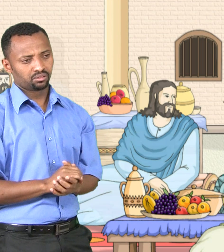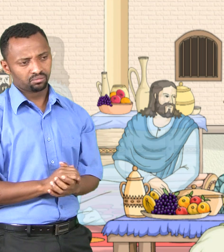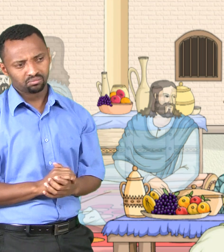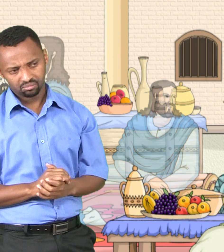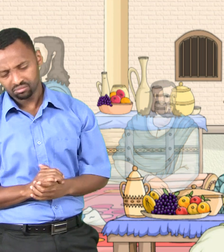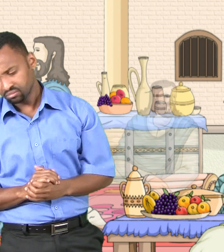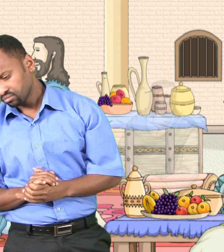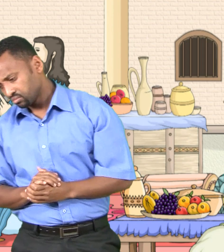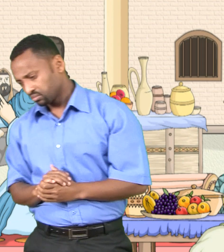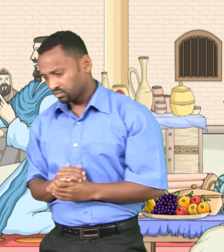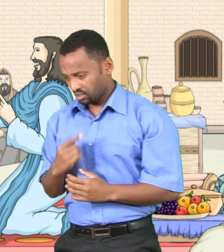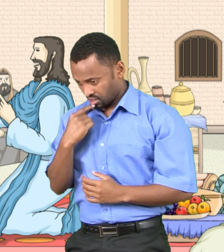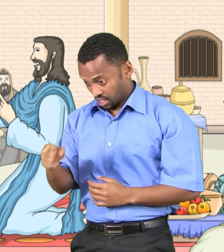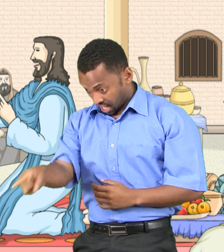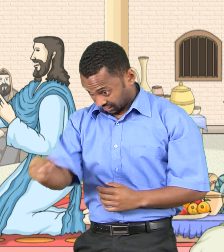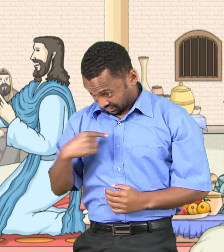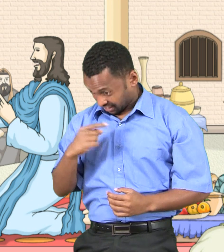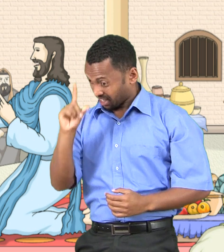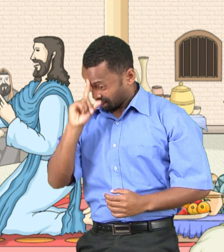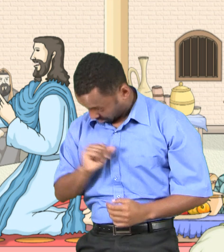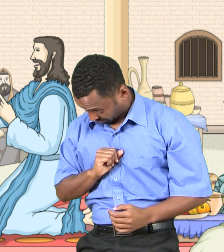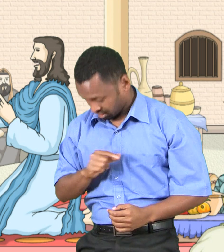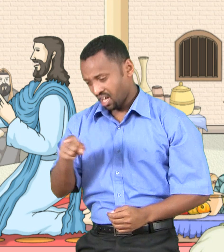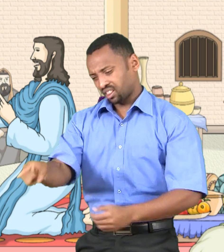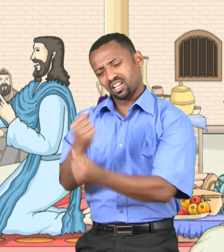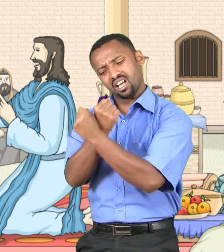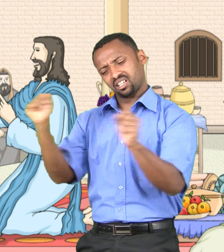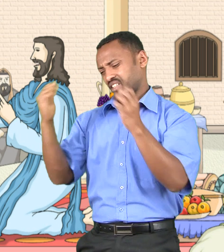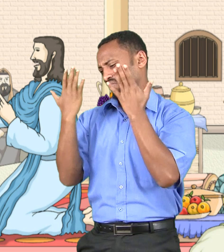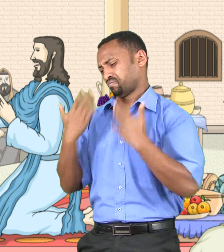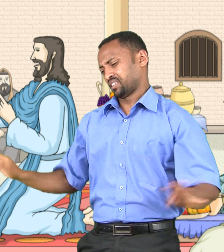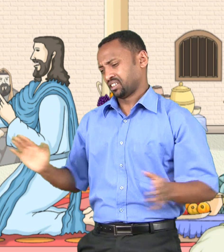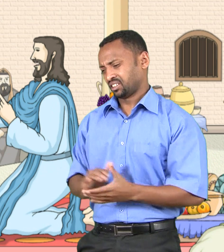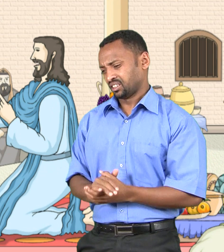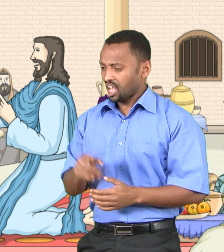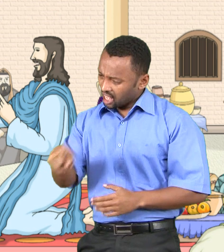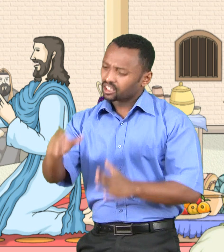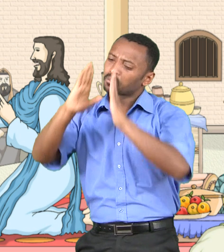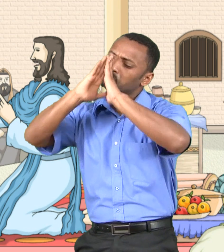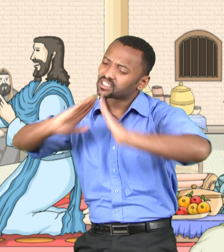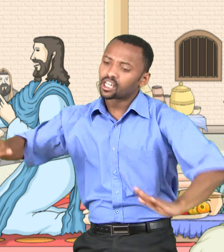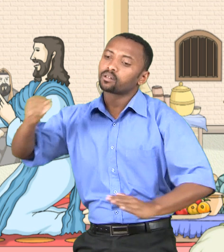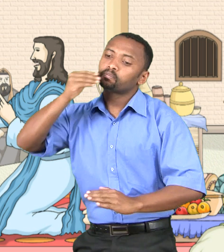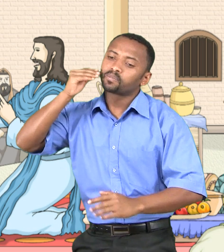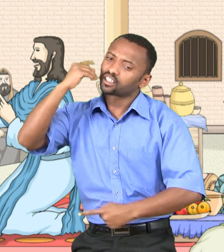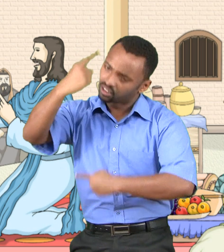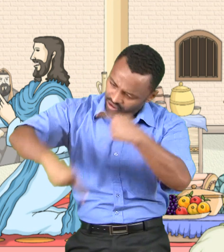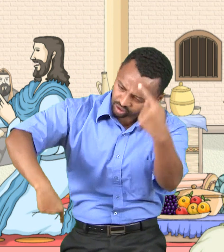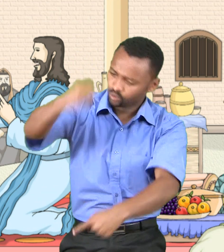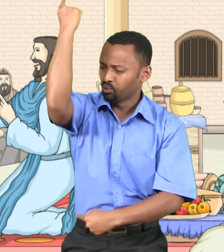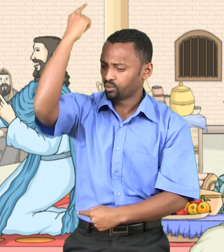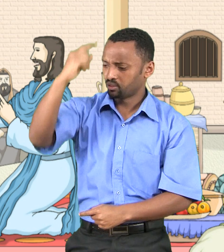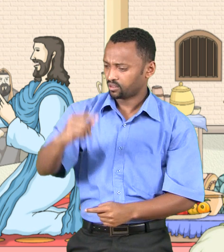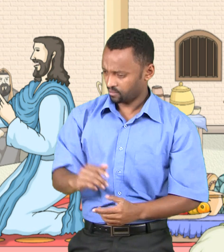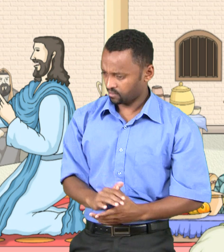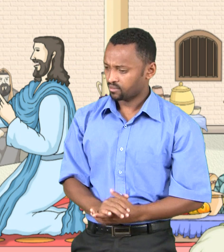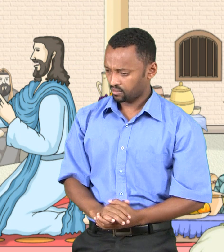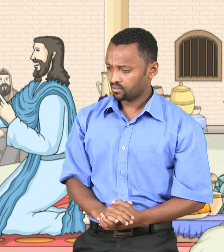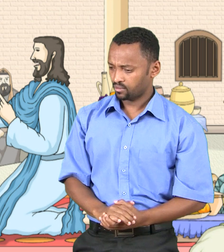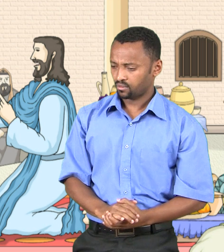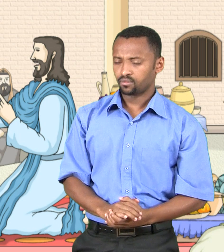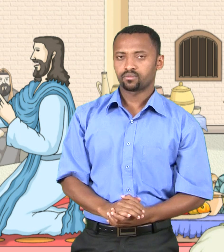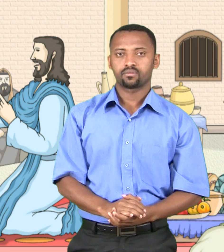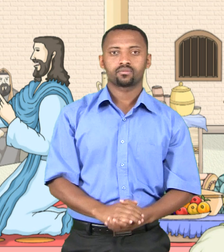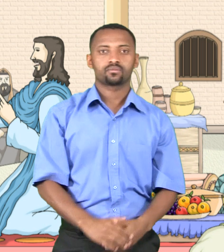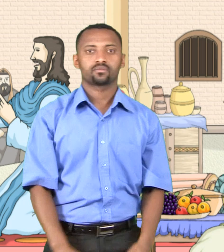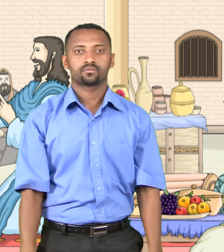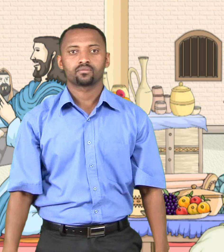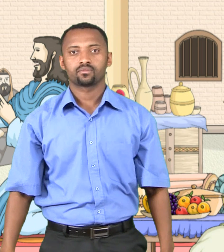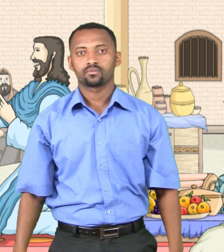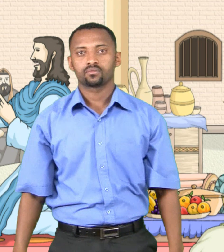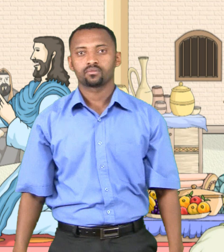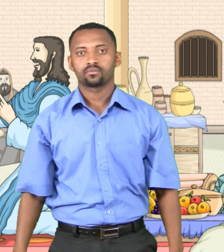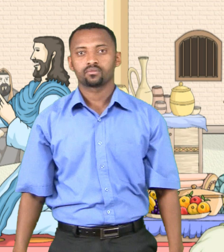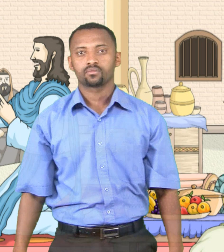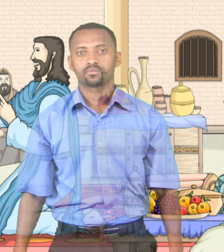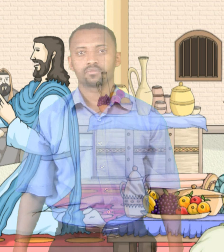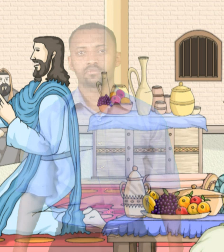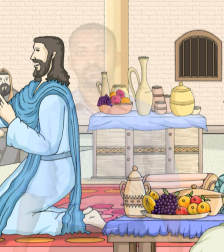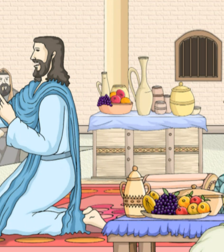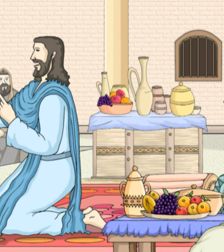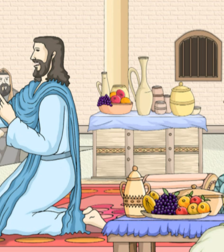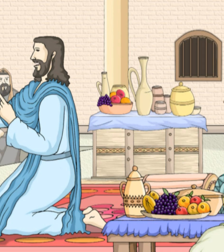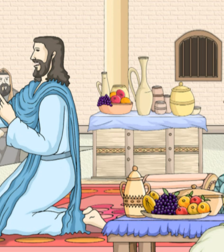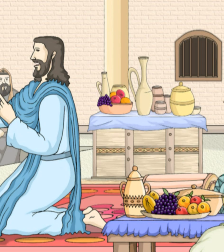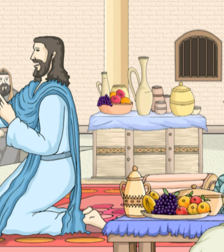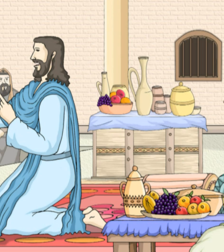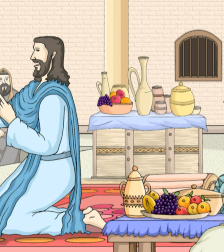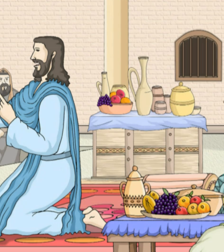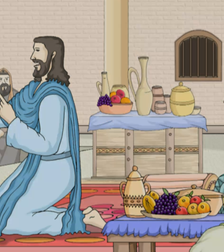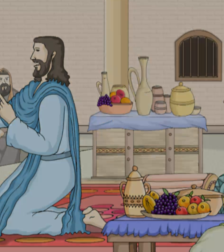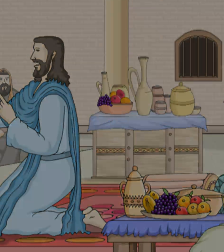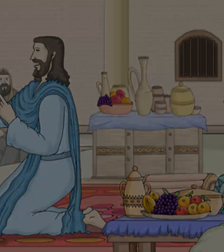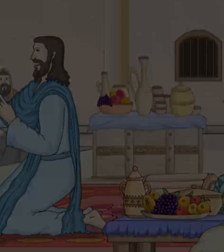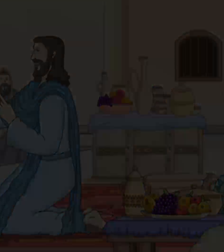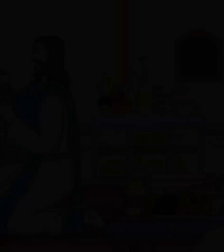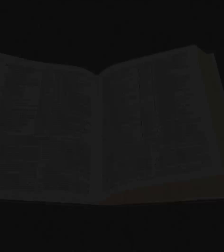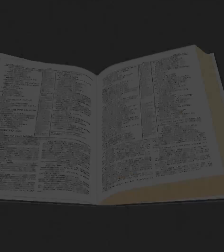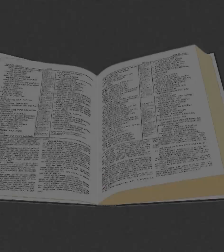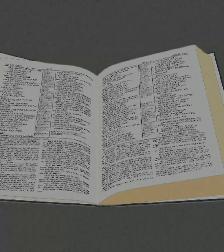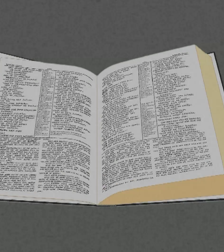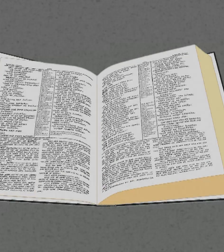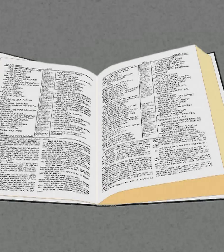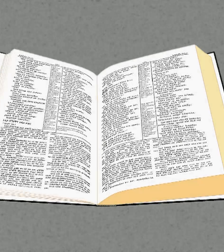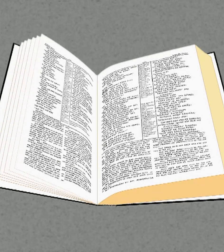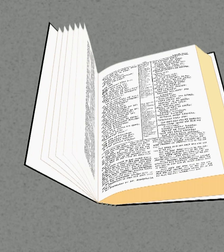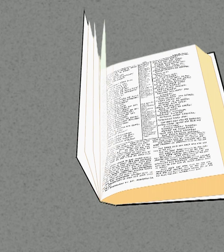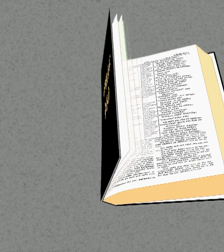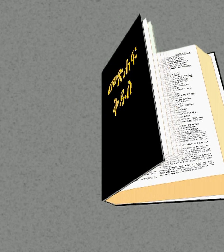And Jesus told the woman, “Your faith has saved you; go in peace.”